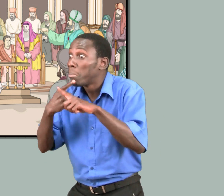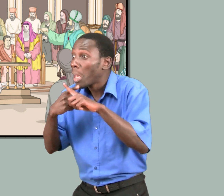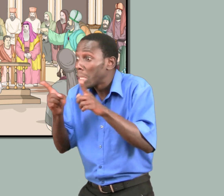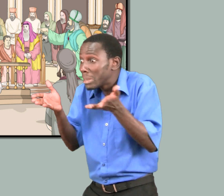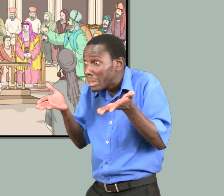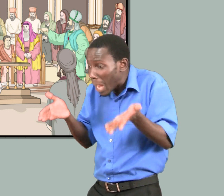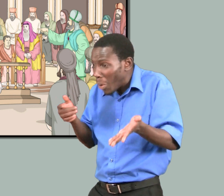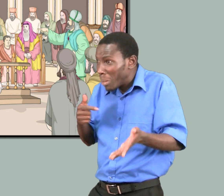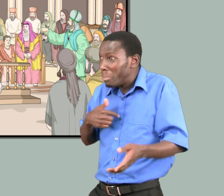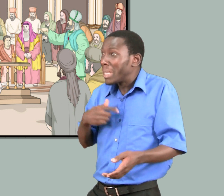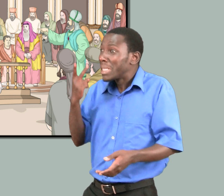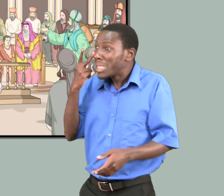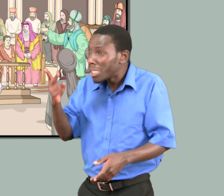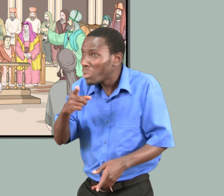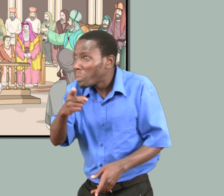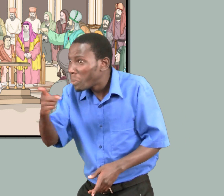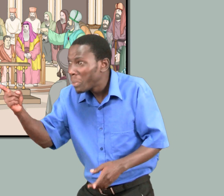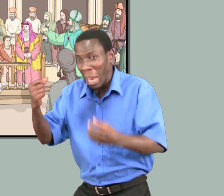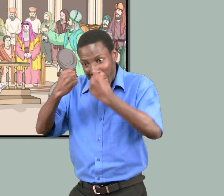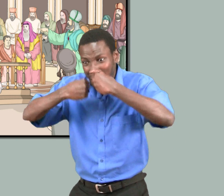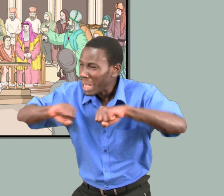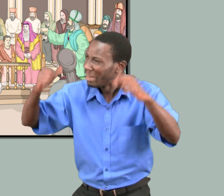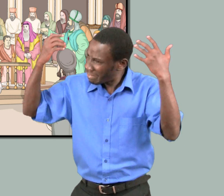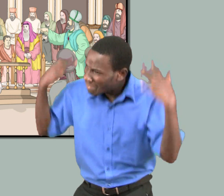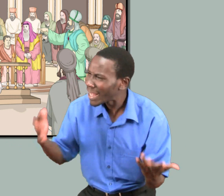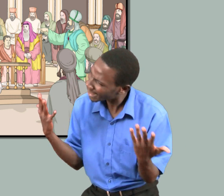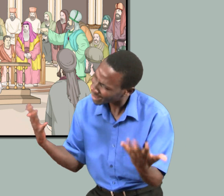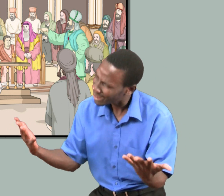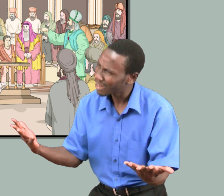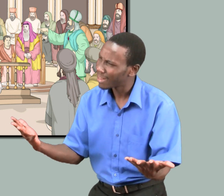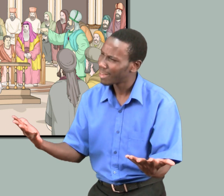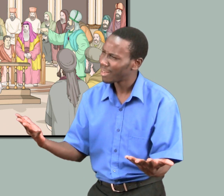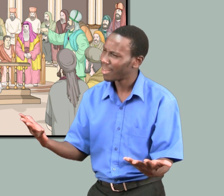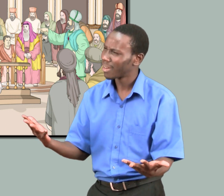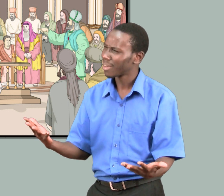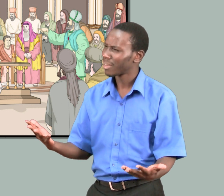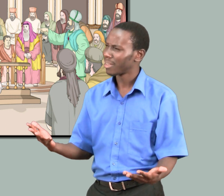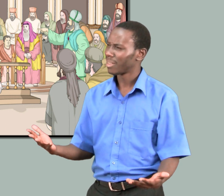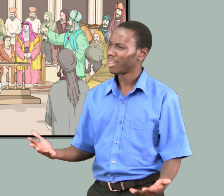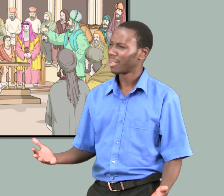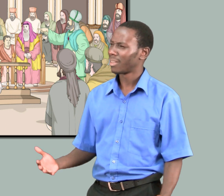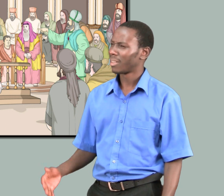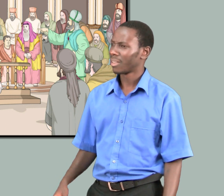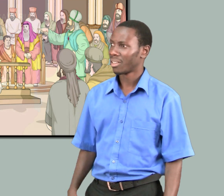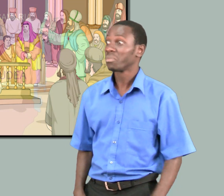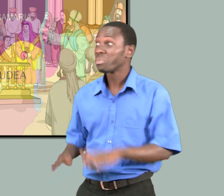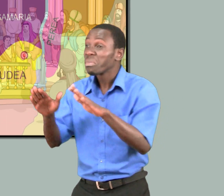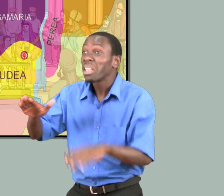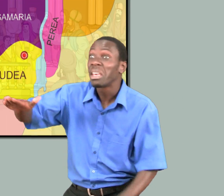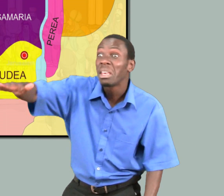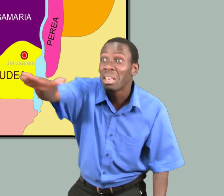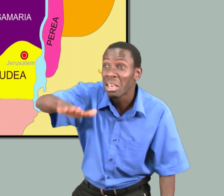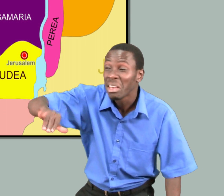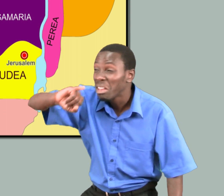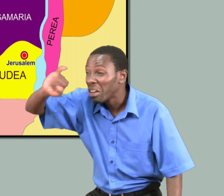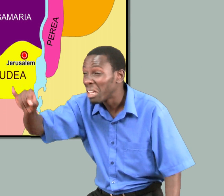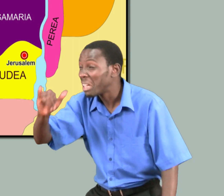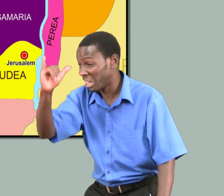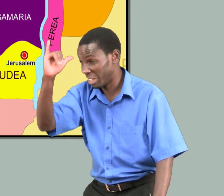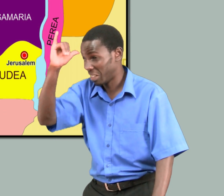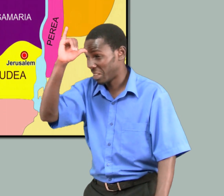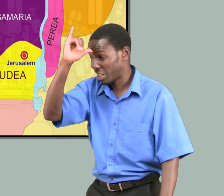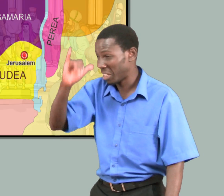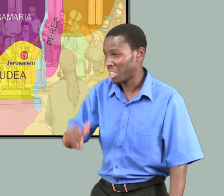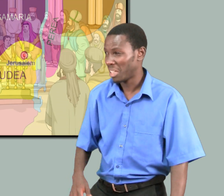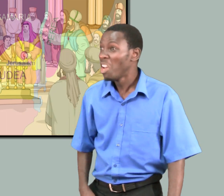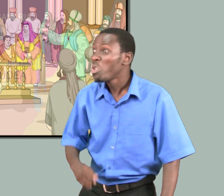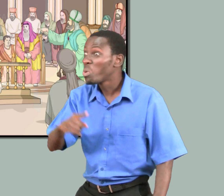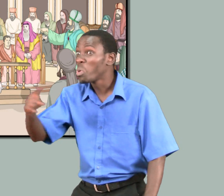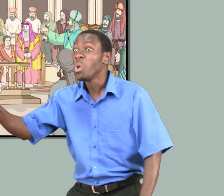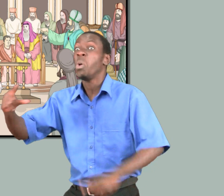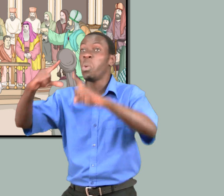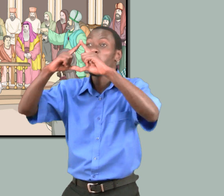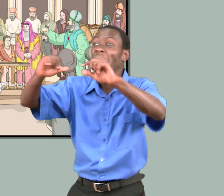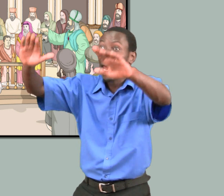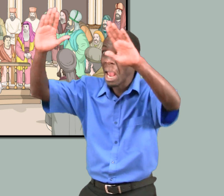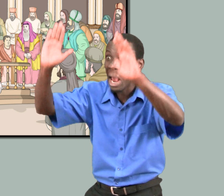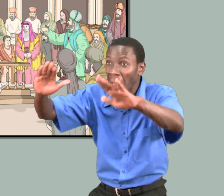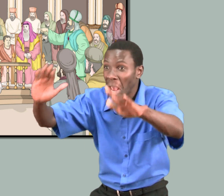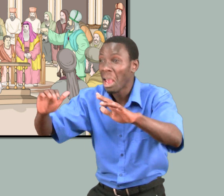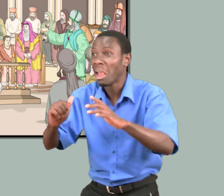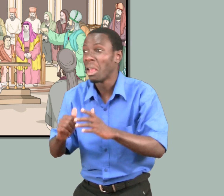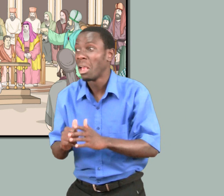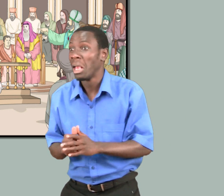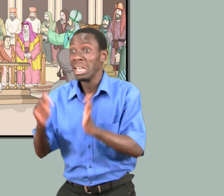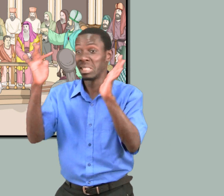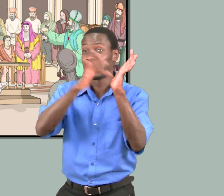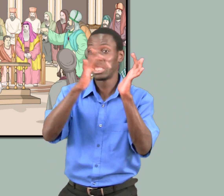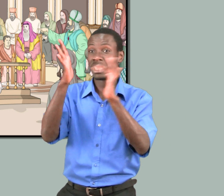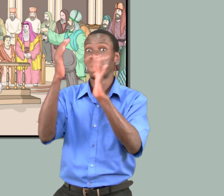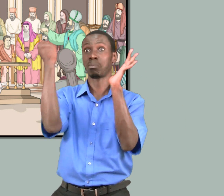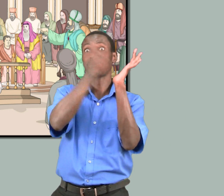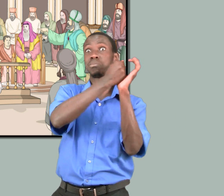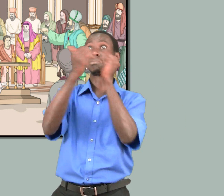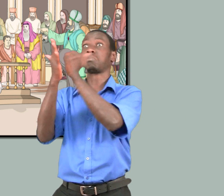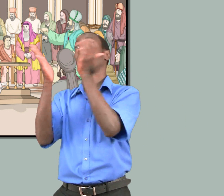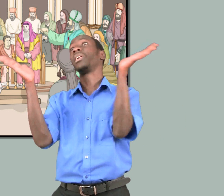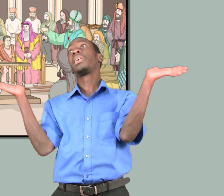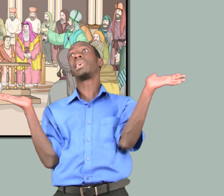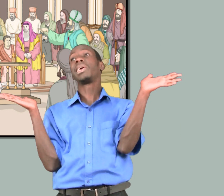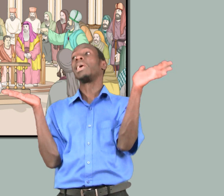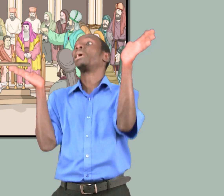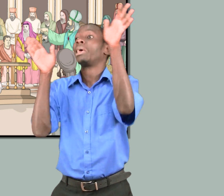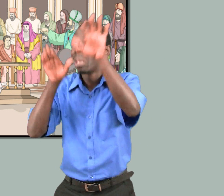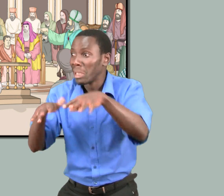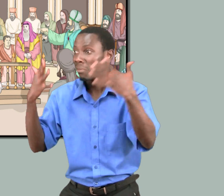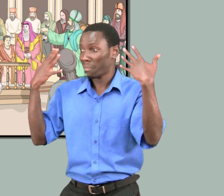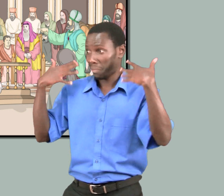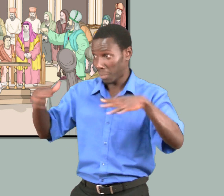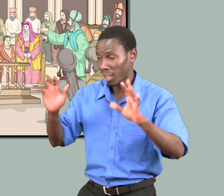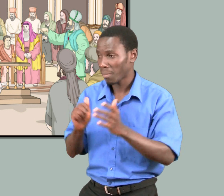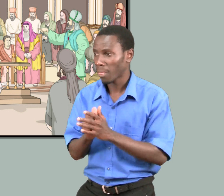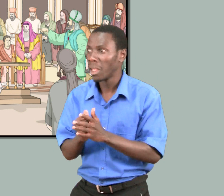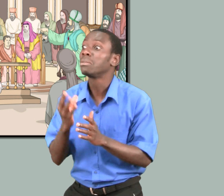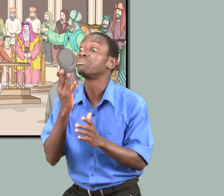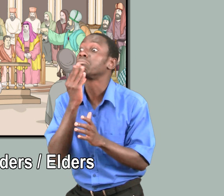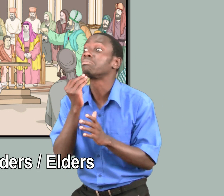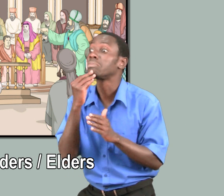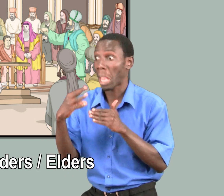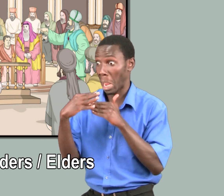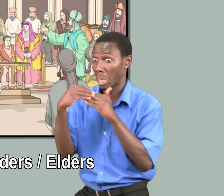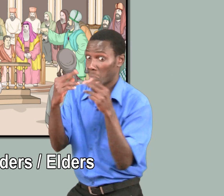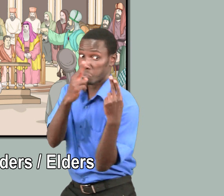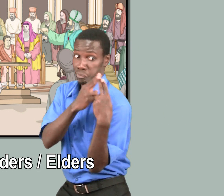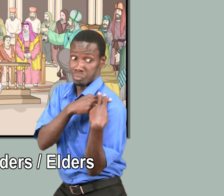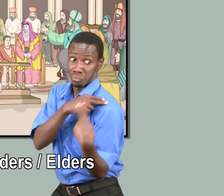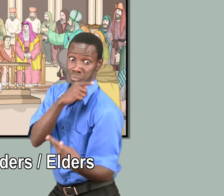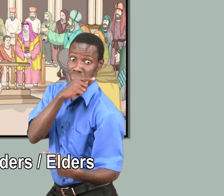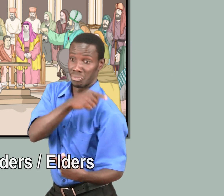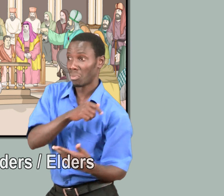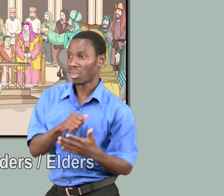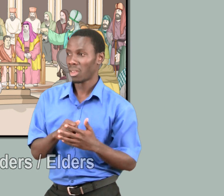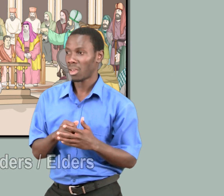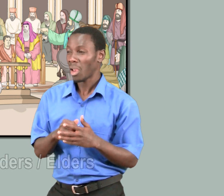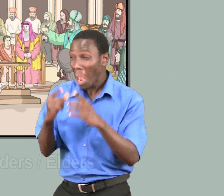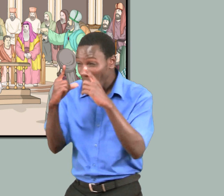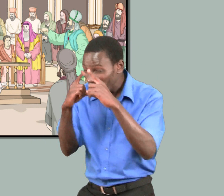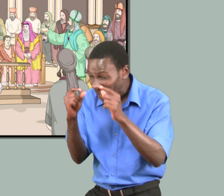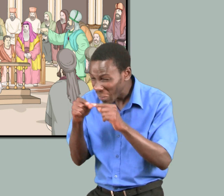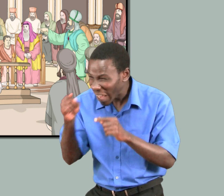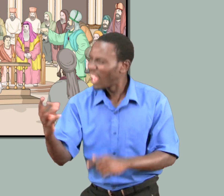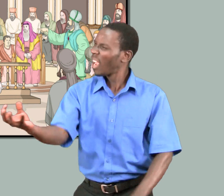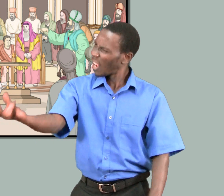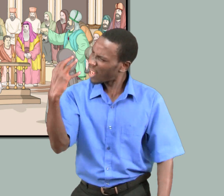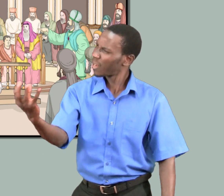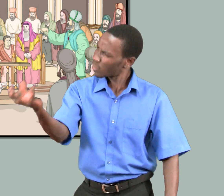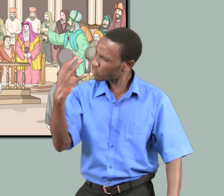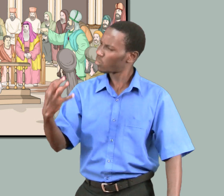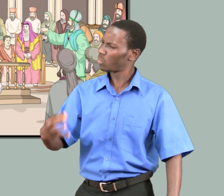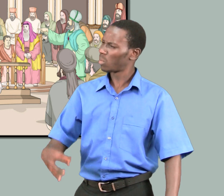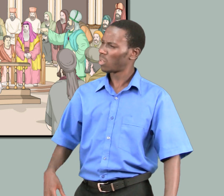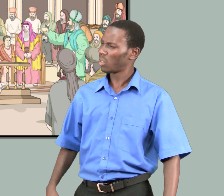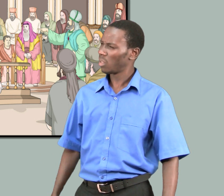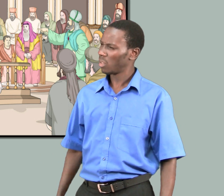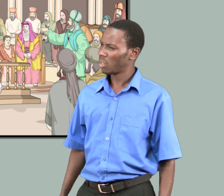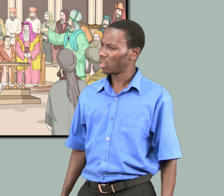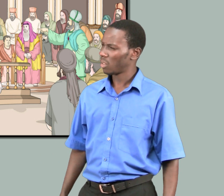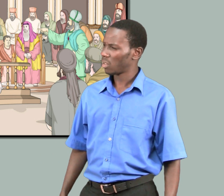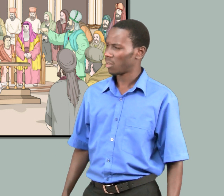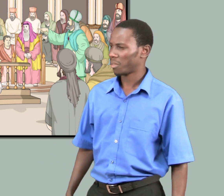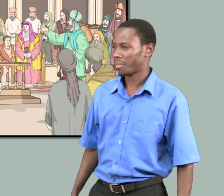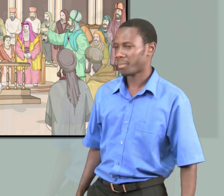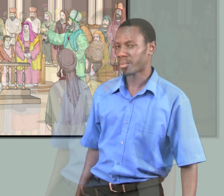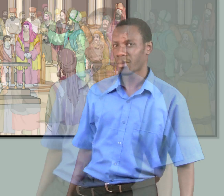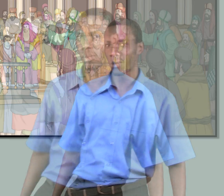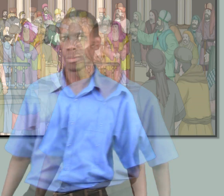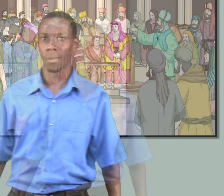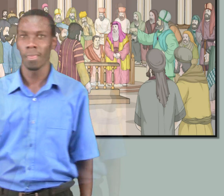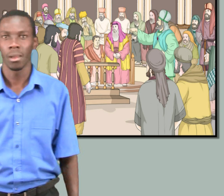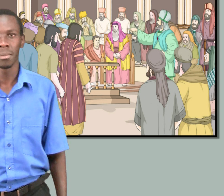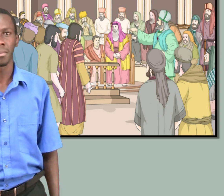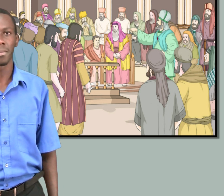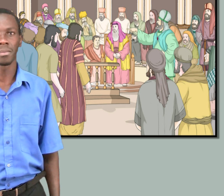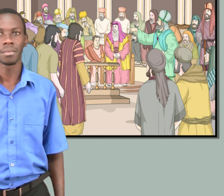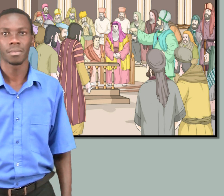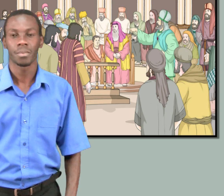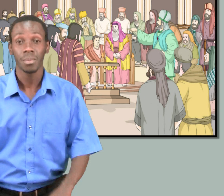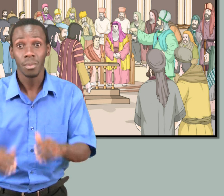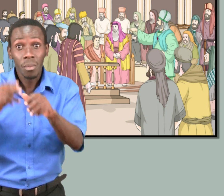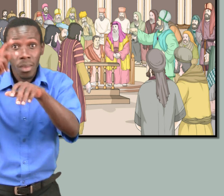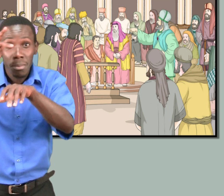“Yet you have filled Jerusalem with your teaching and are determined to make us responsible for this man’s blood.”